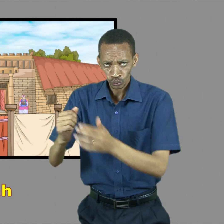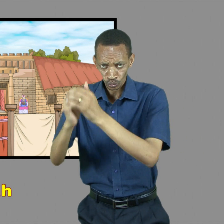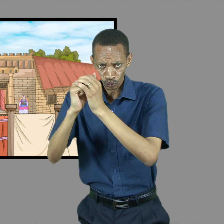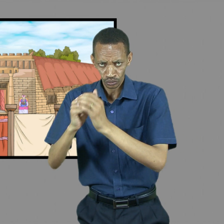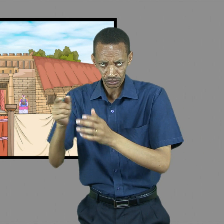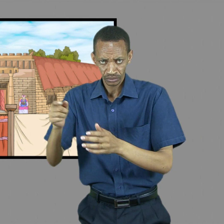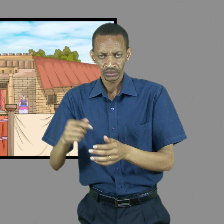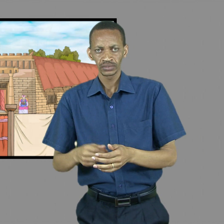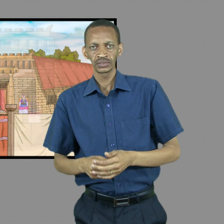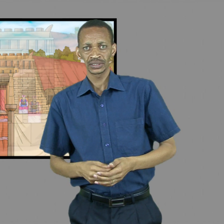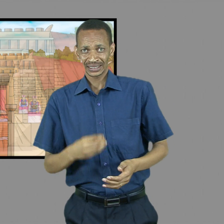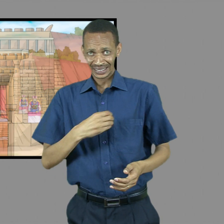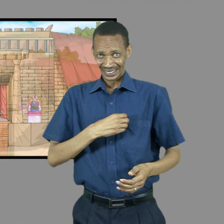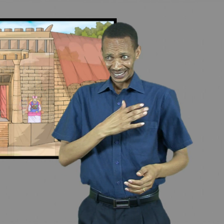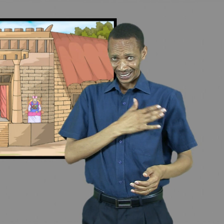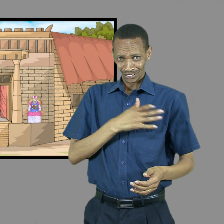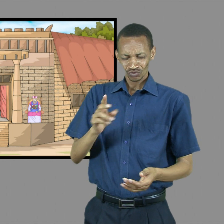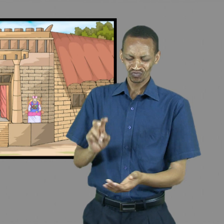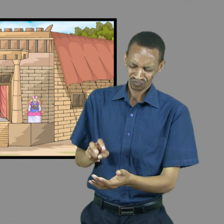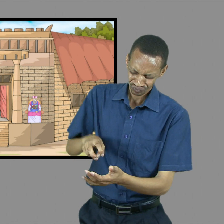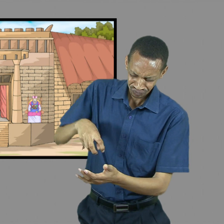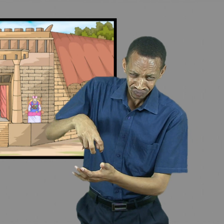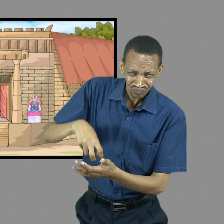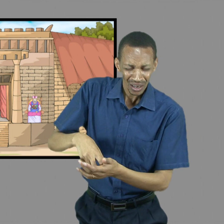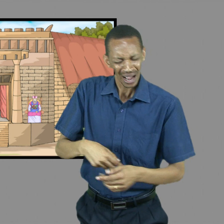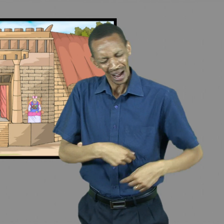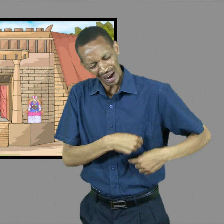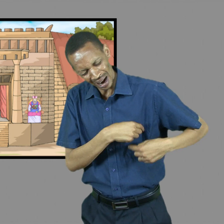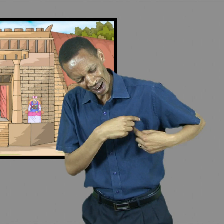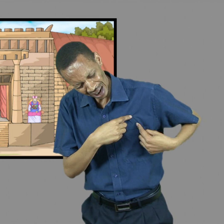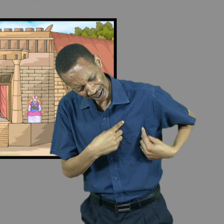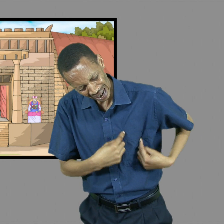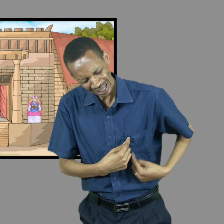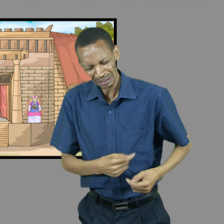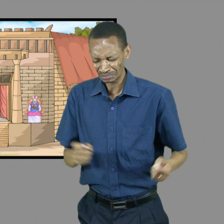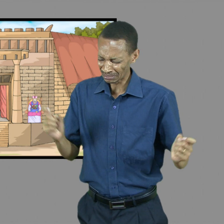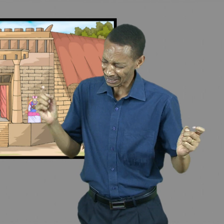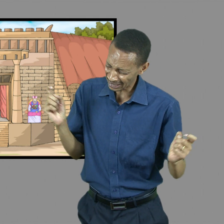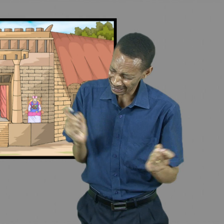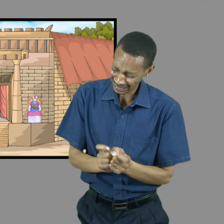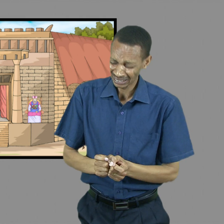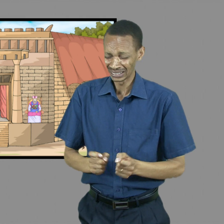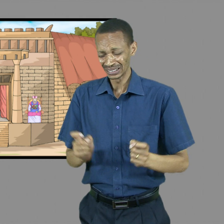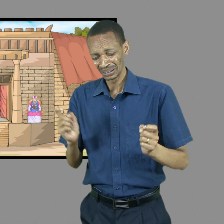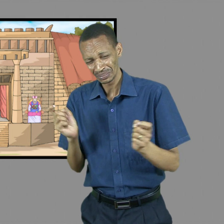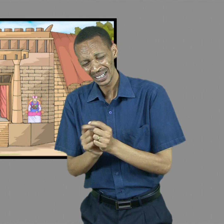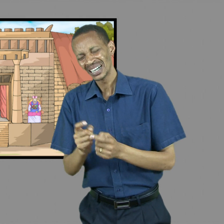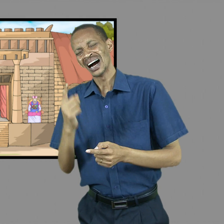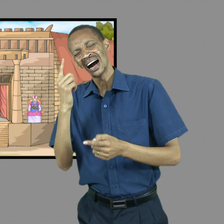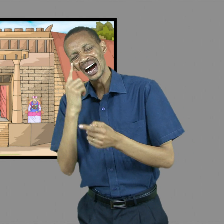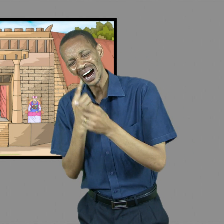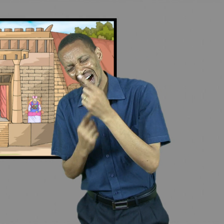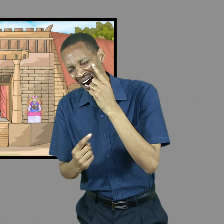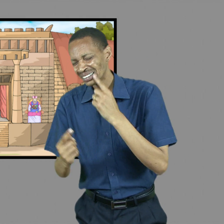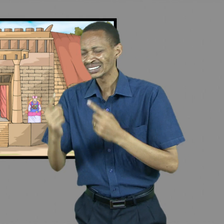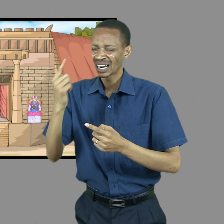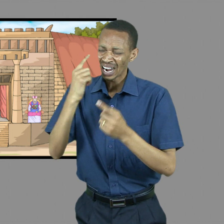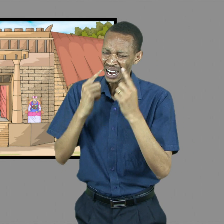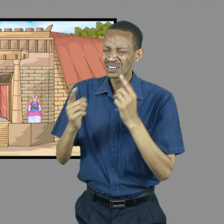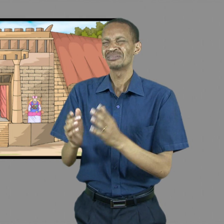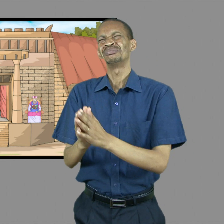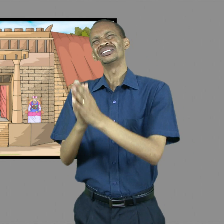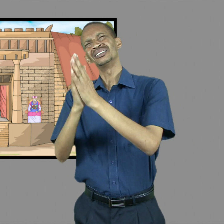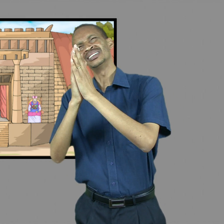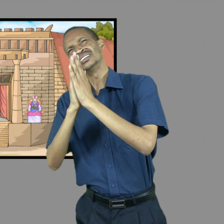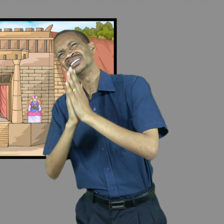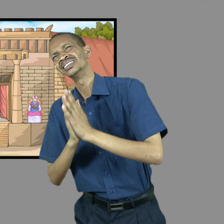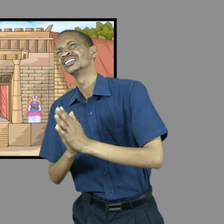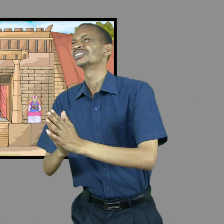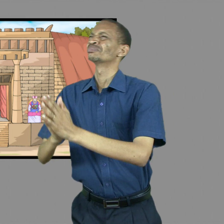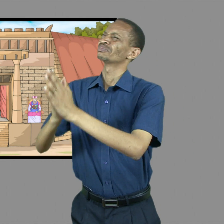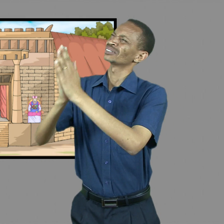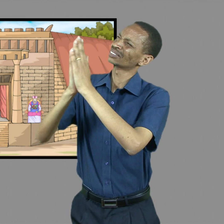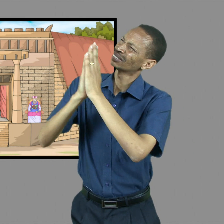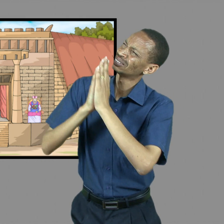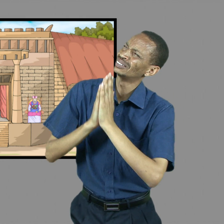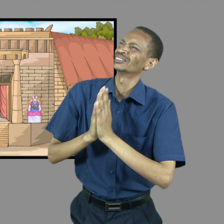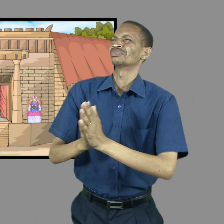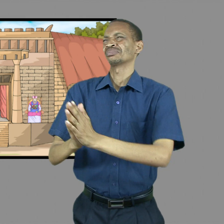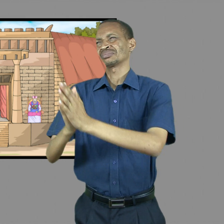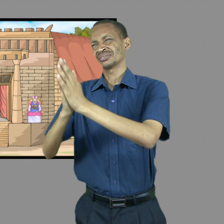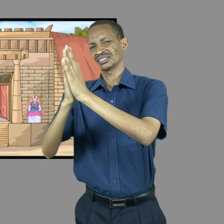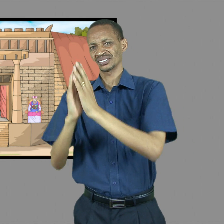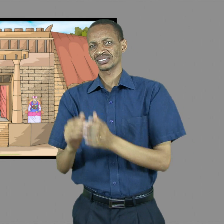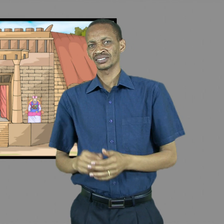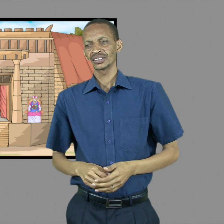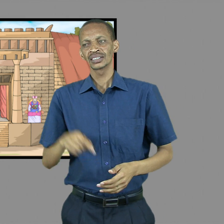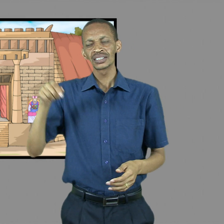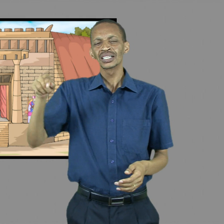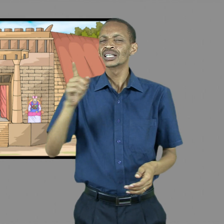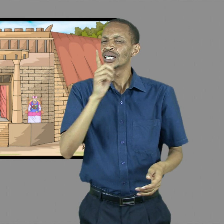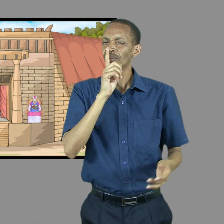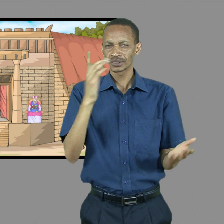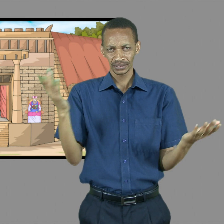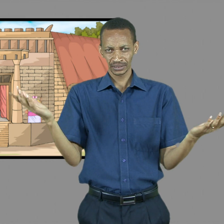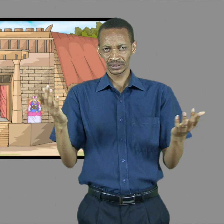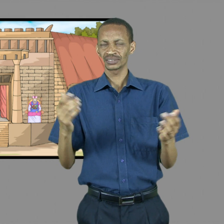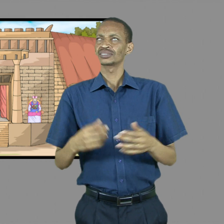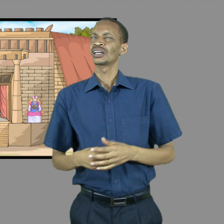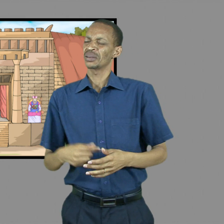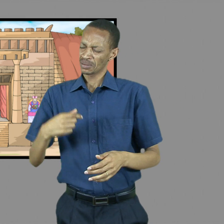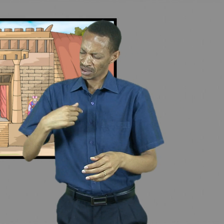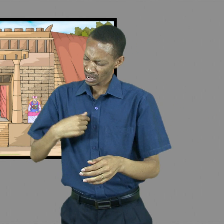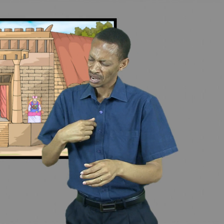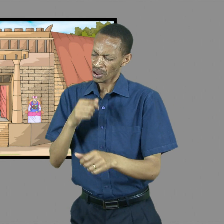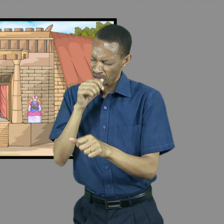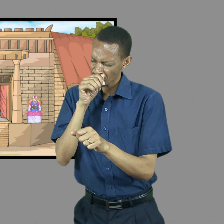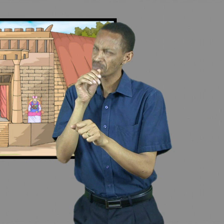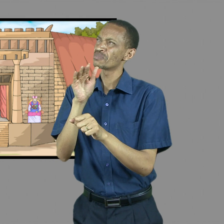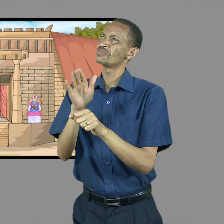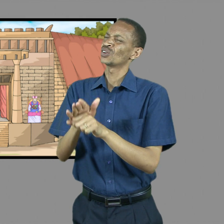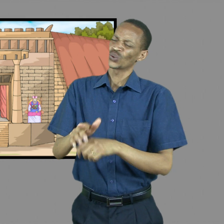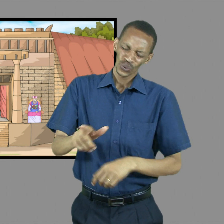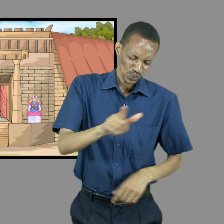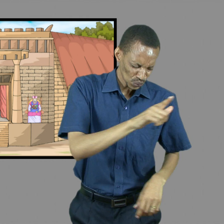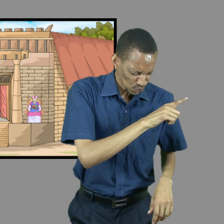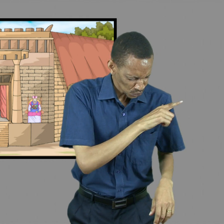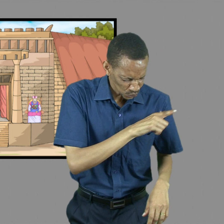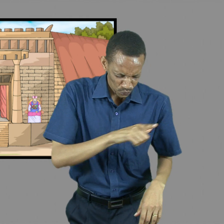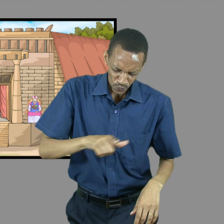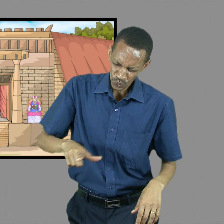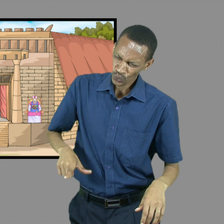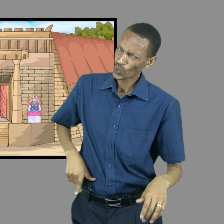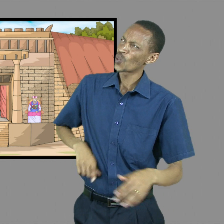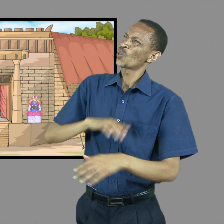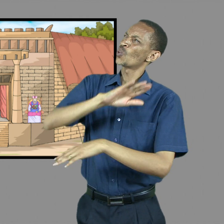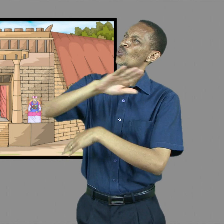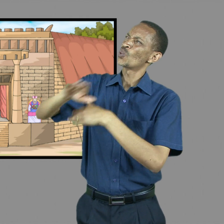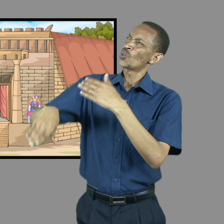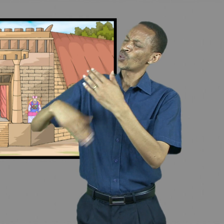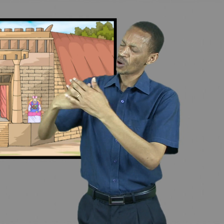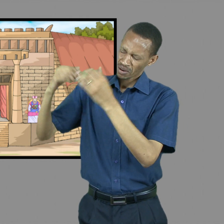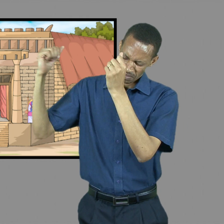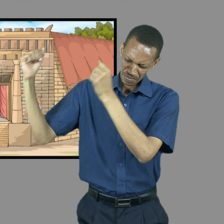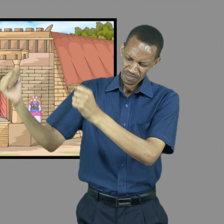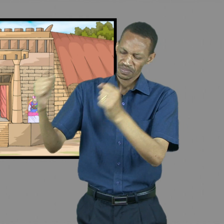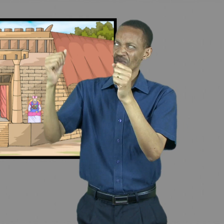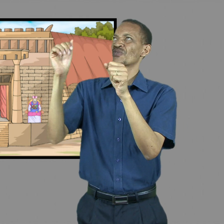In her bitter distress, Hannah prayed to the LORD and wept with many tears.